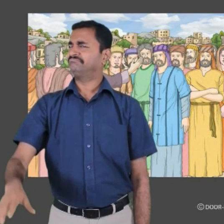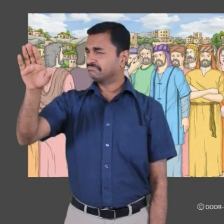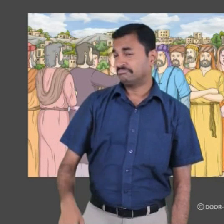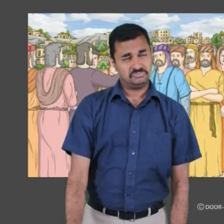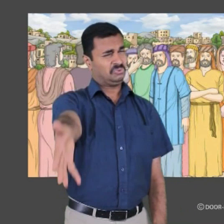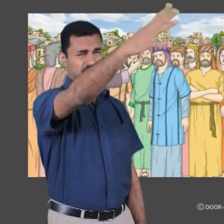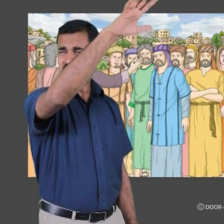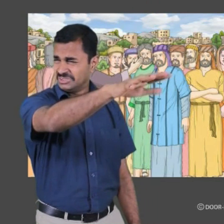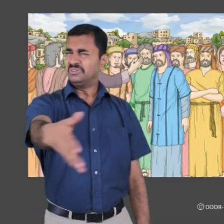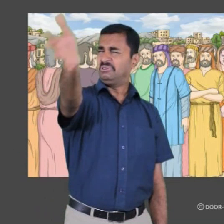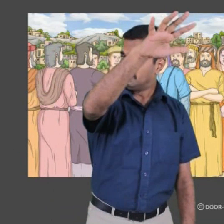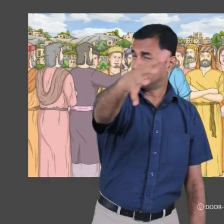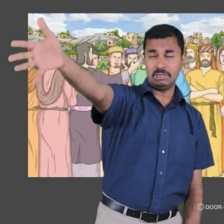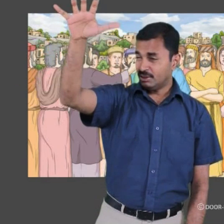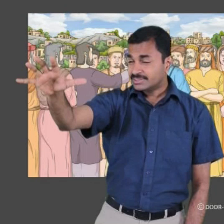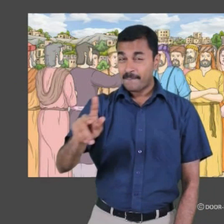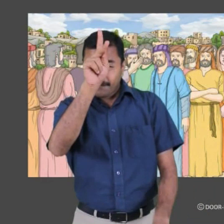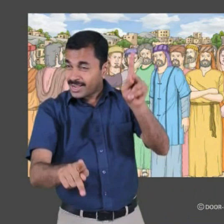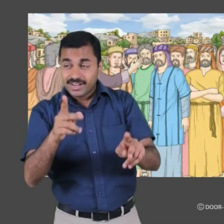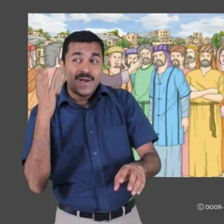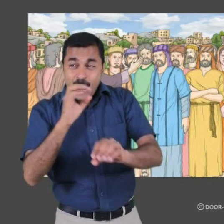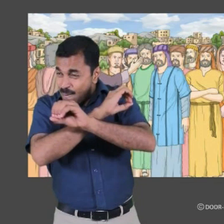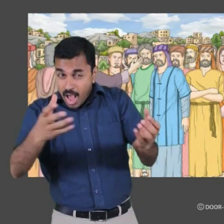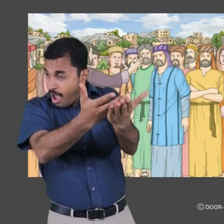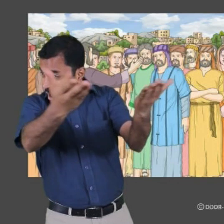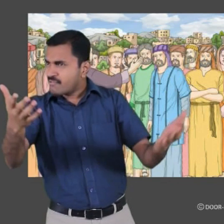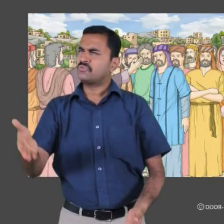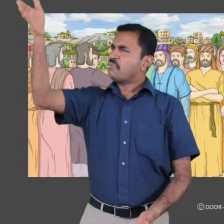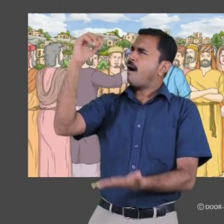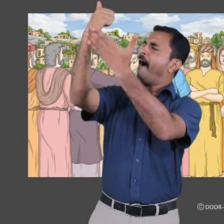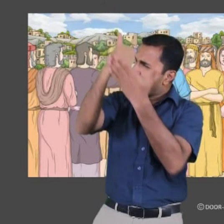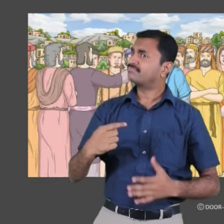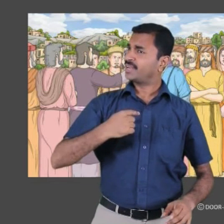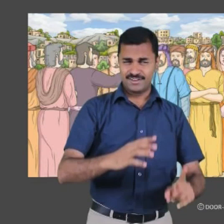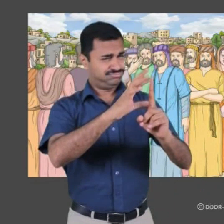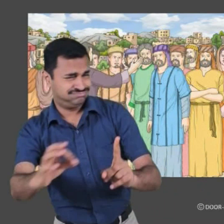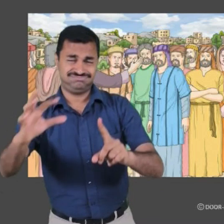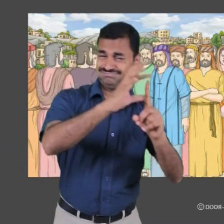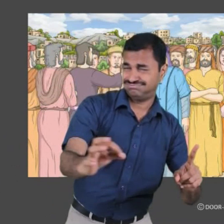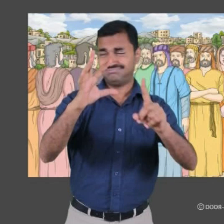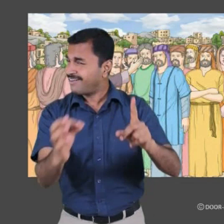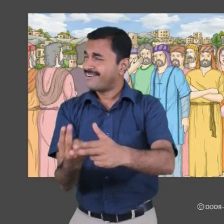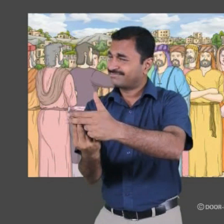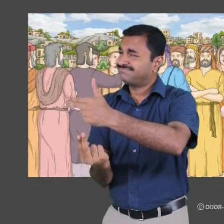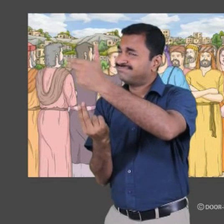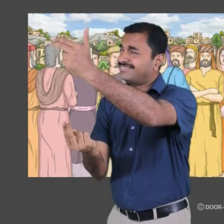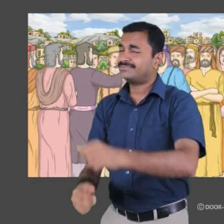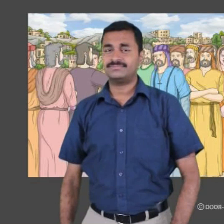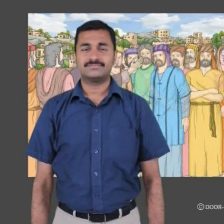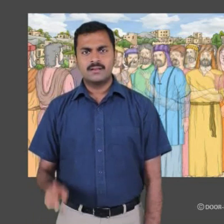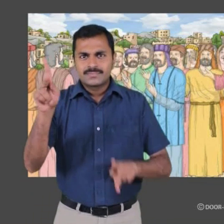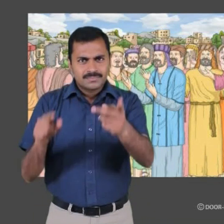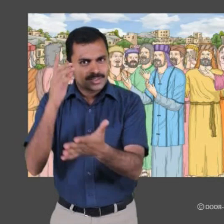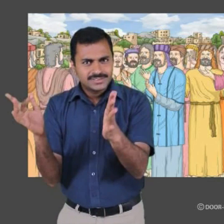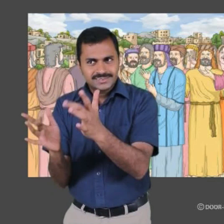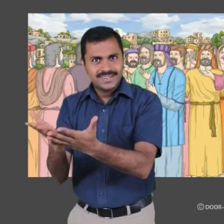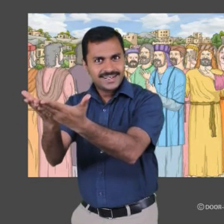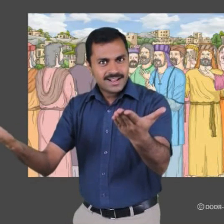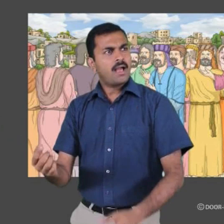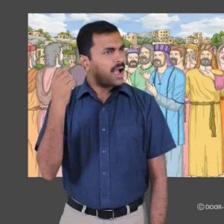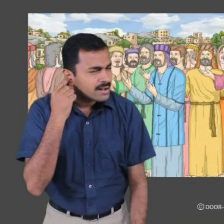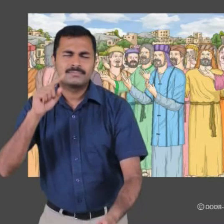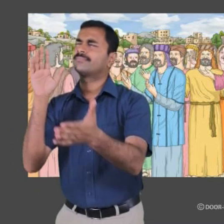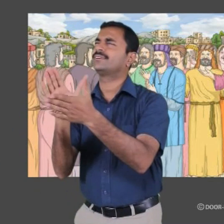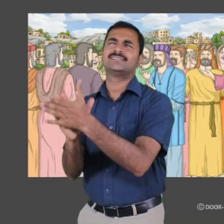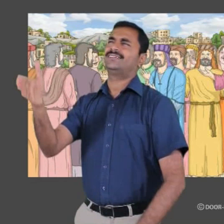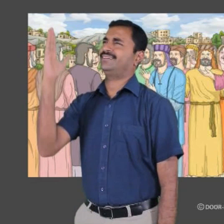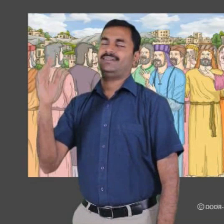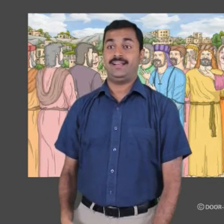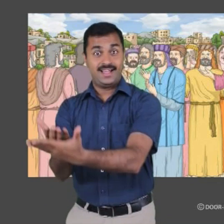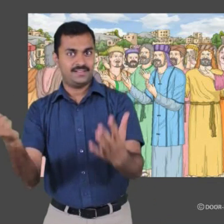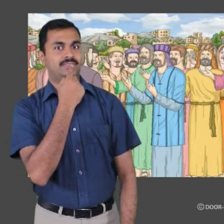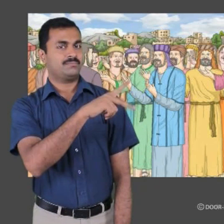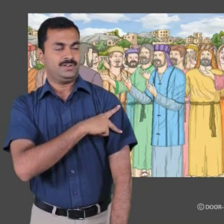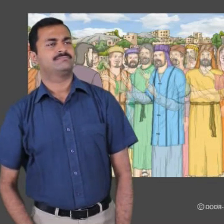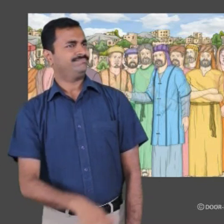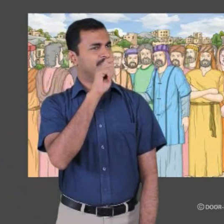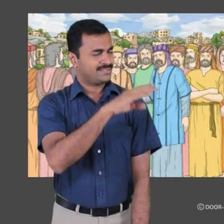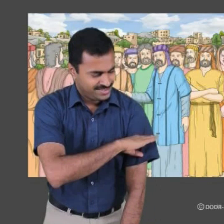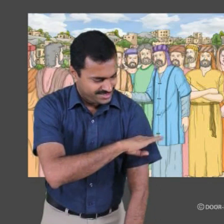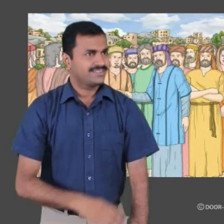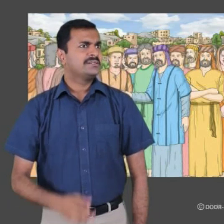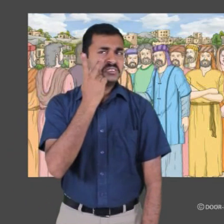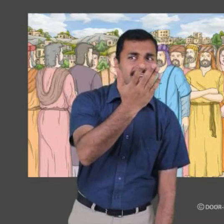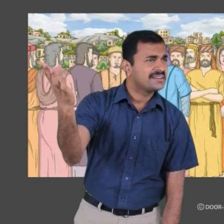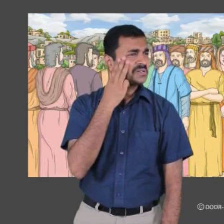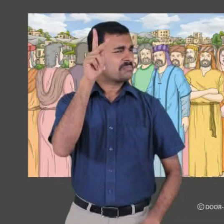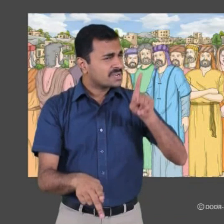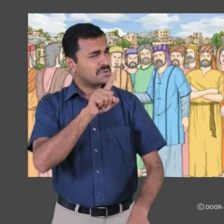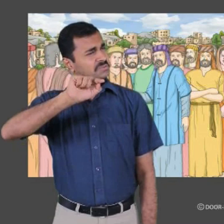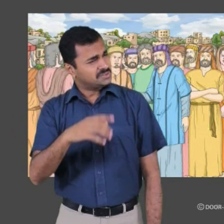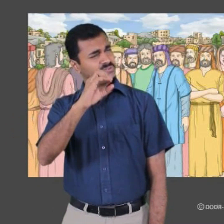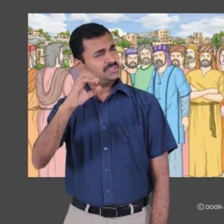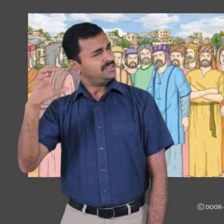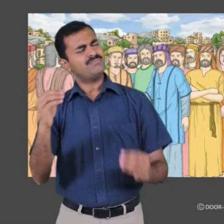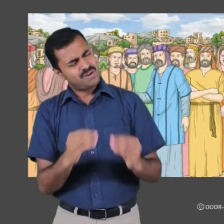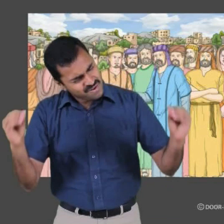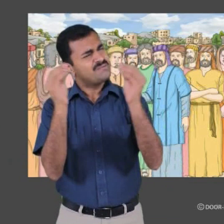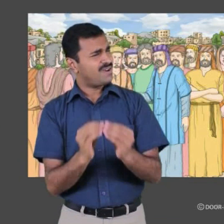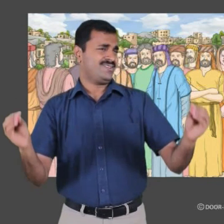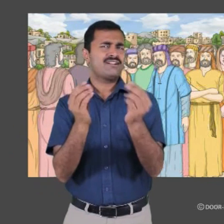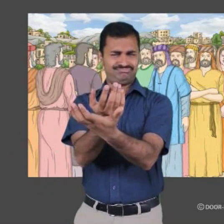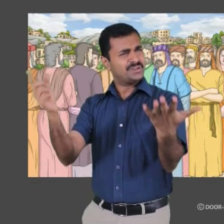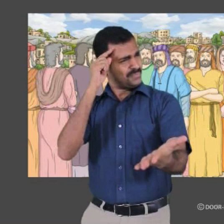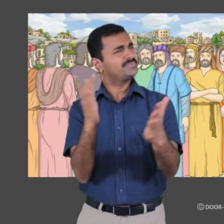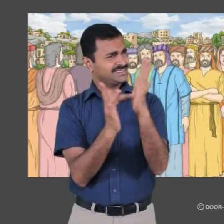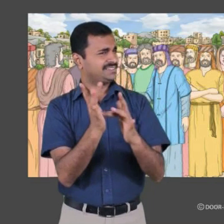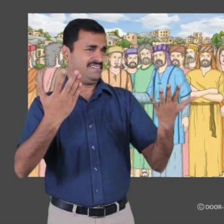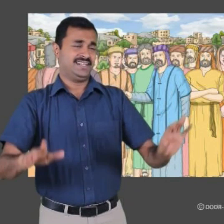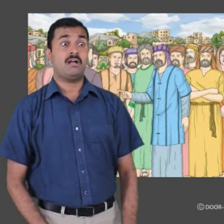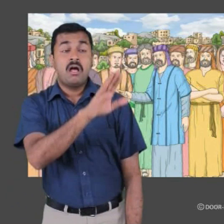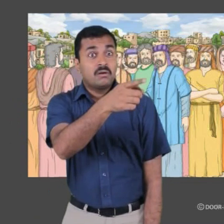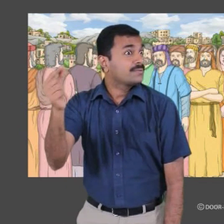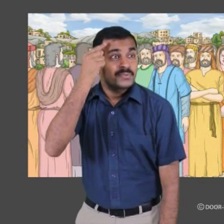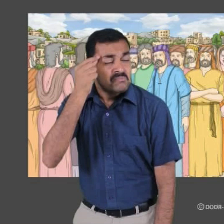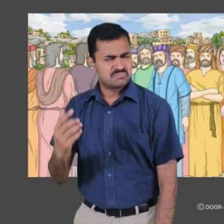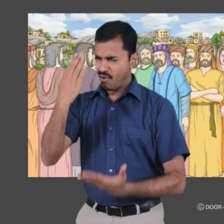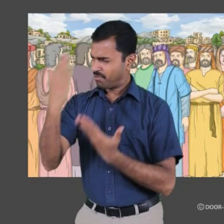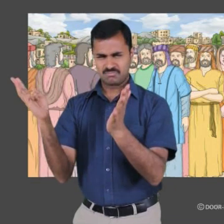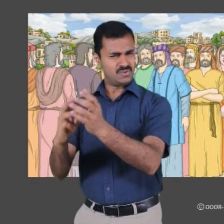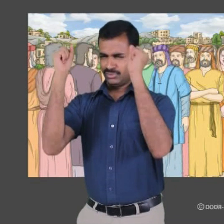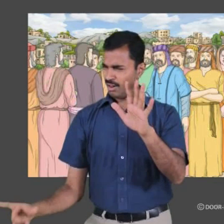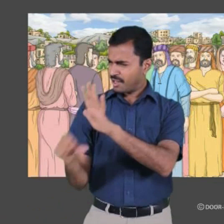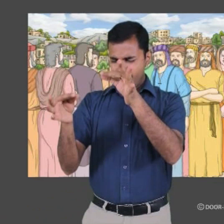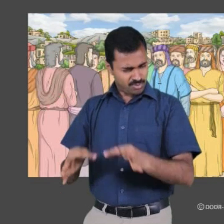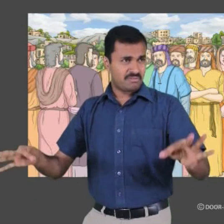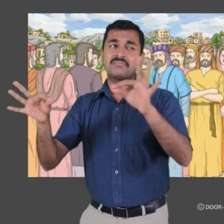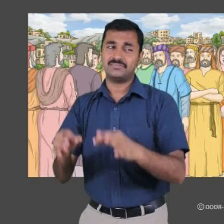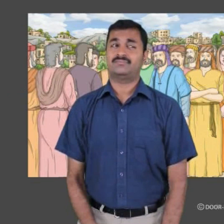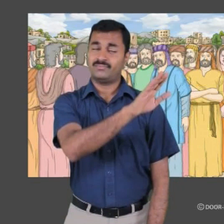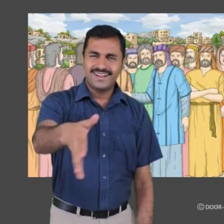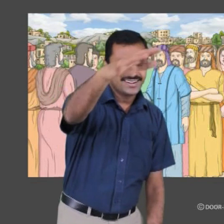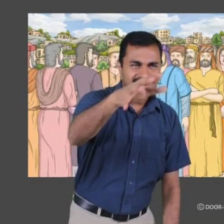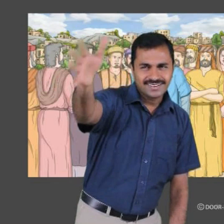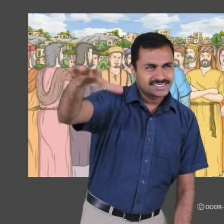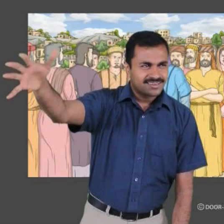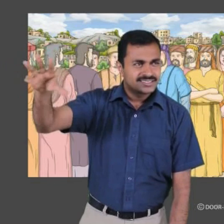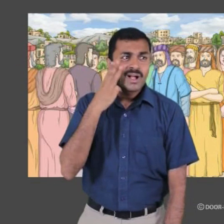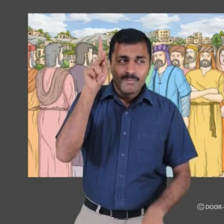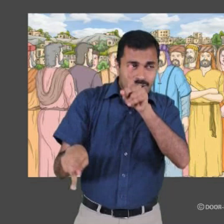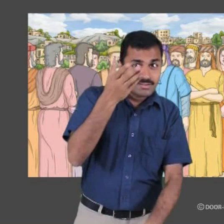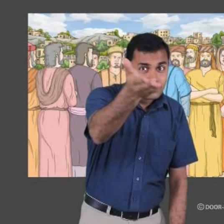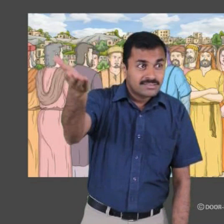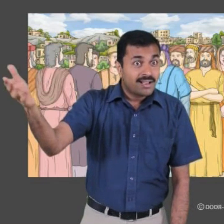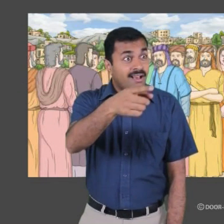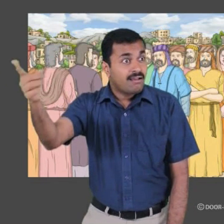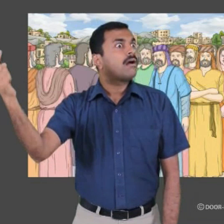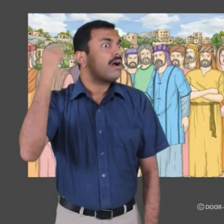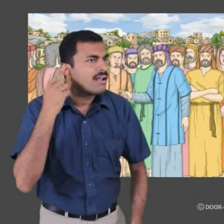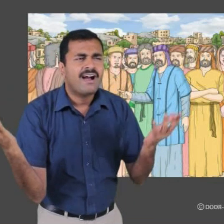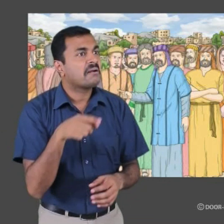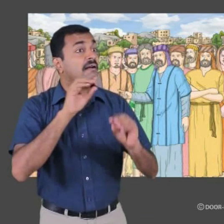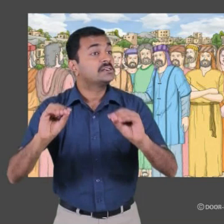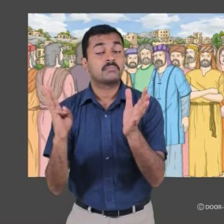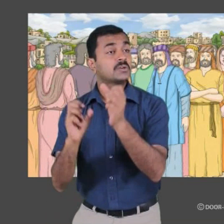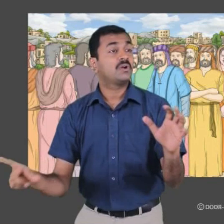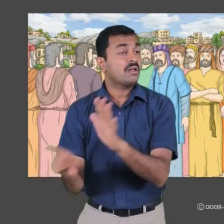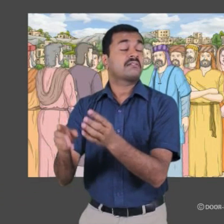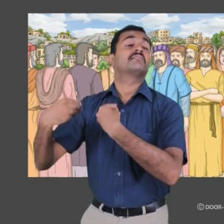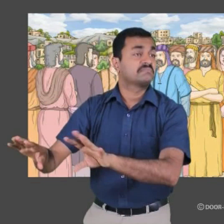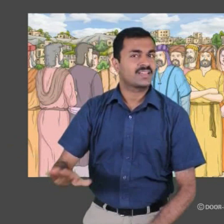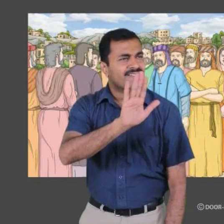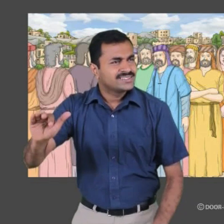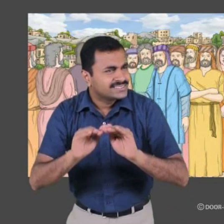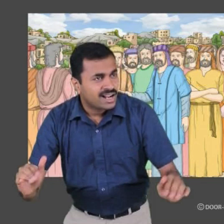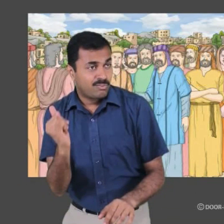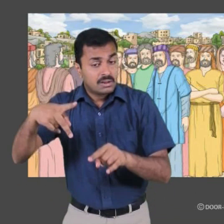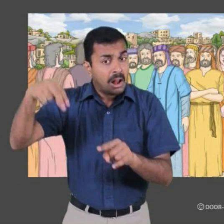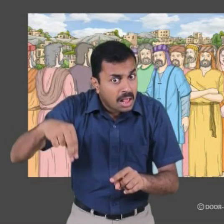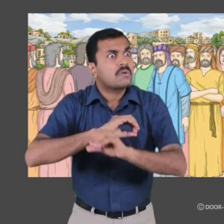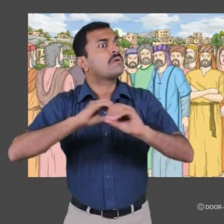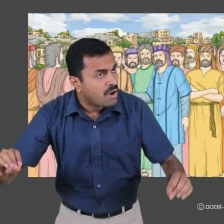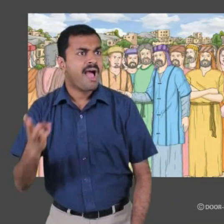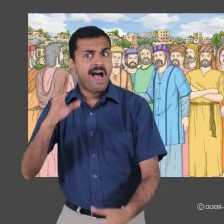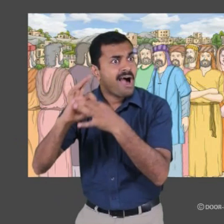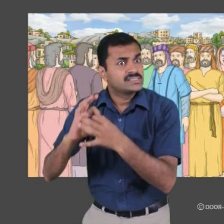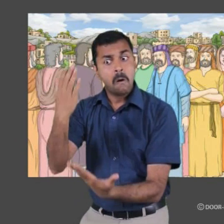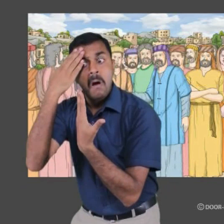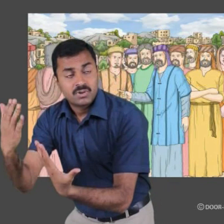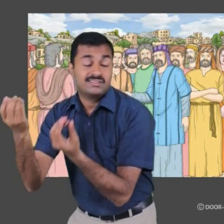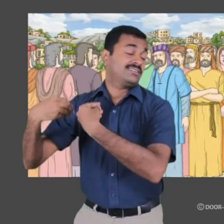Paul greeted them and recounted one by one the things that God had done among the Gentiles through his ministry. When they heard this, they glorified God.